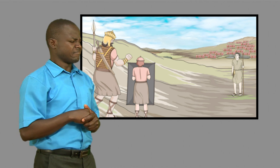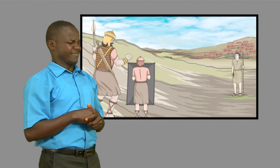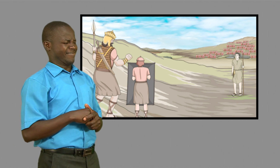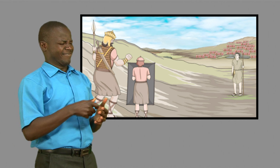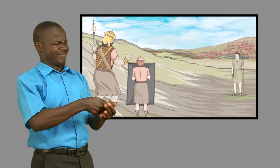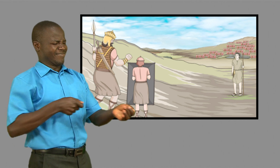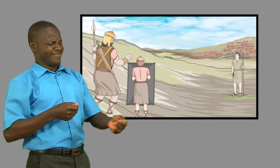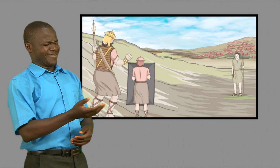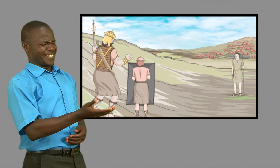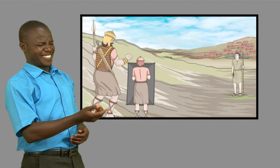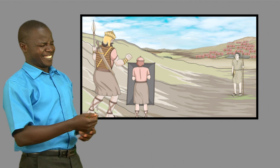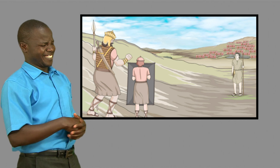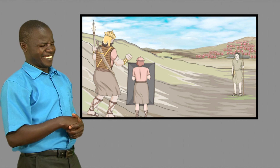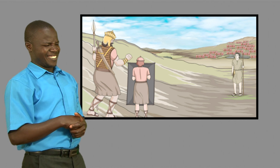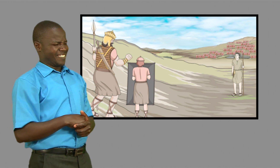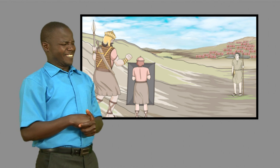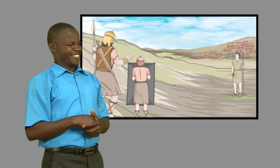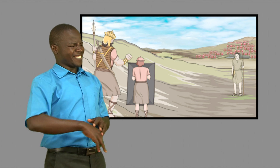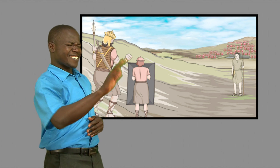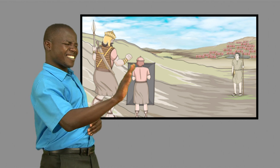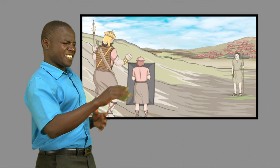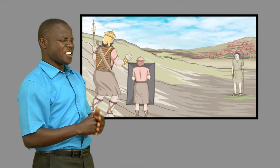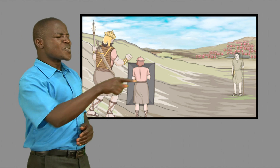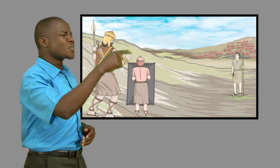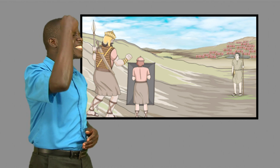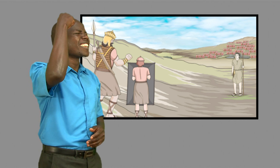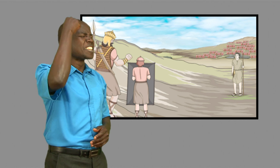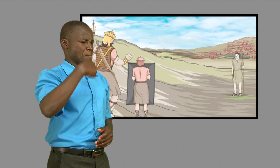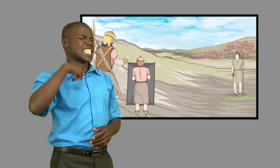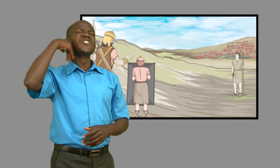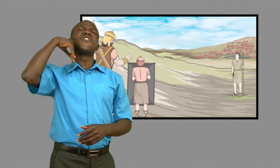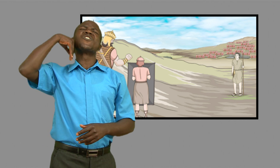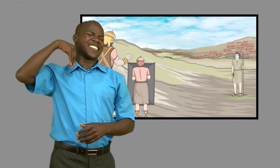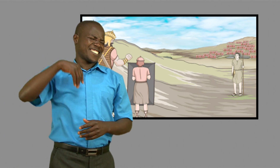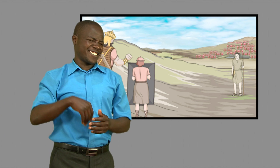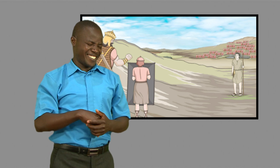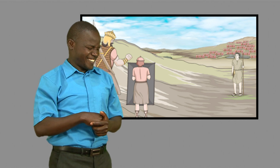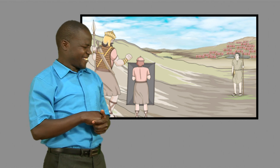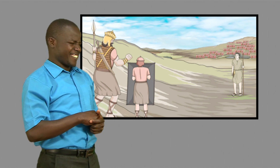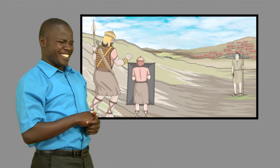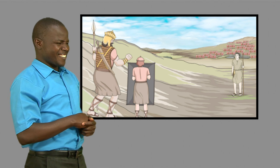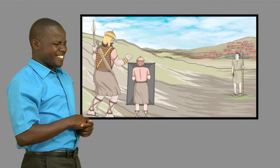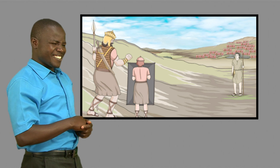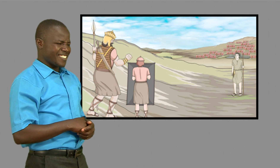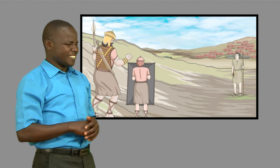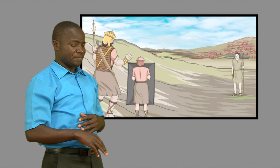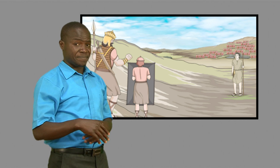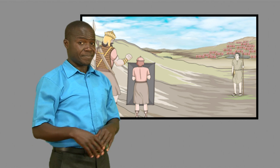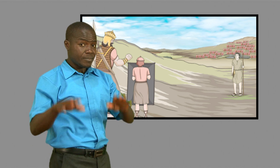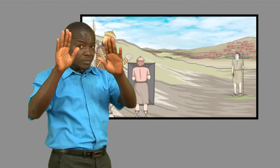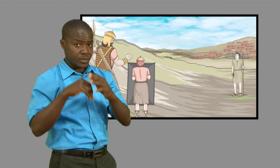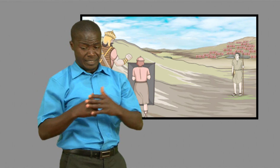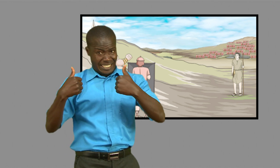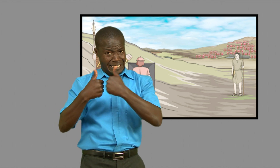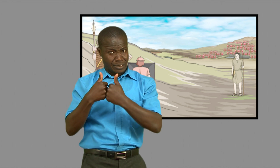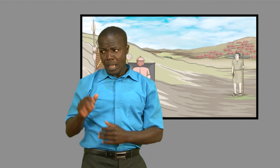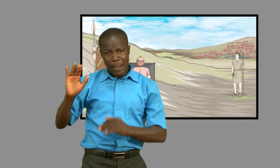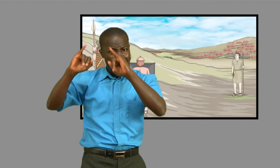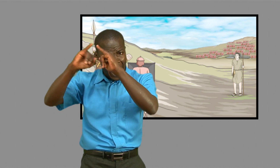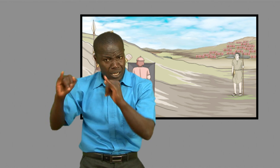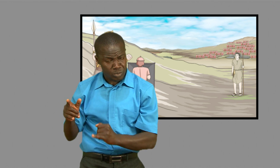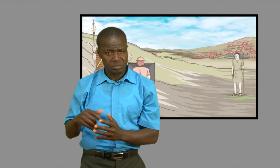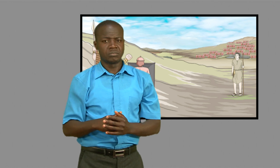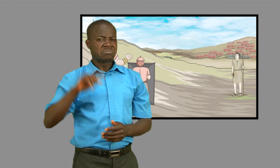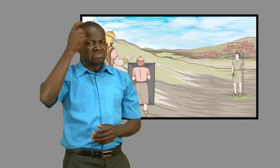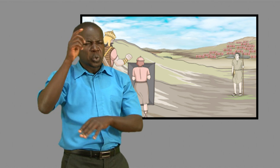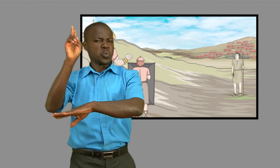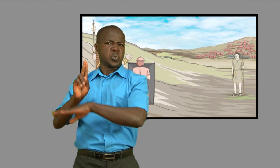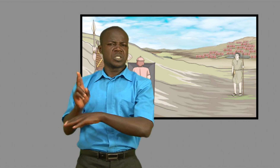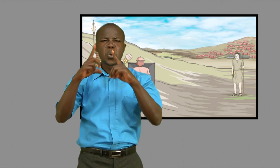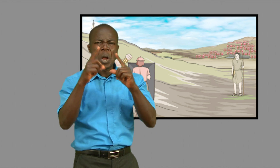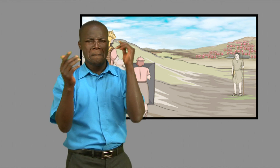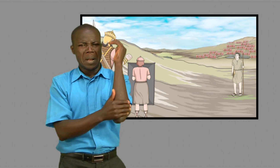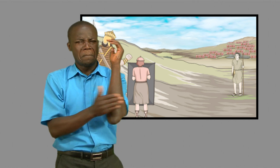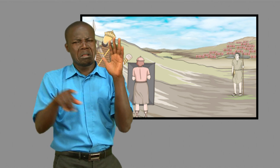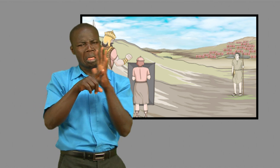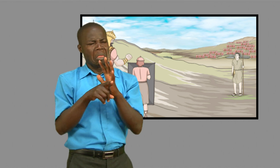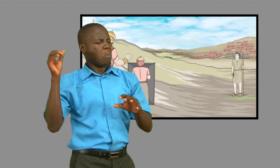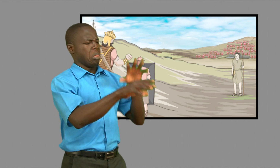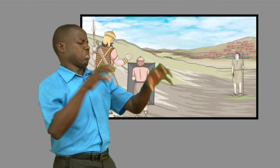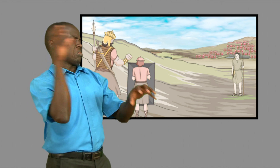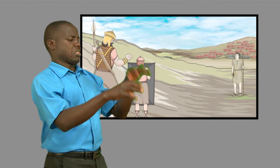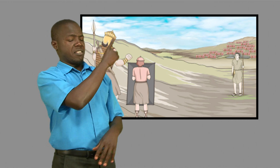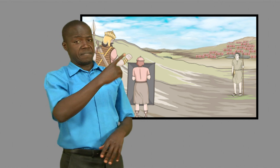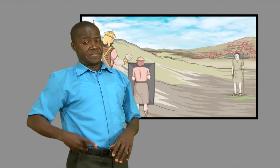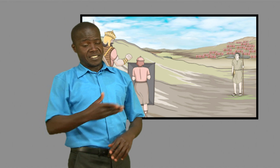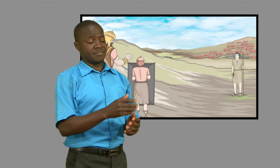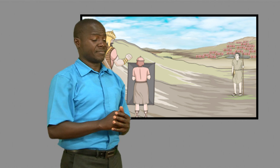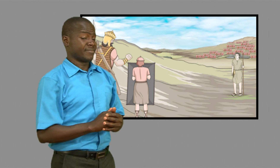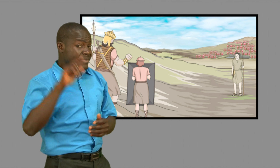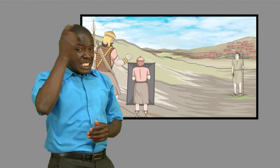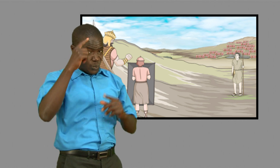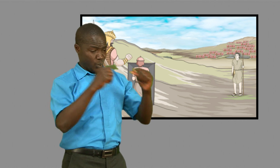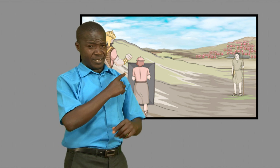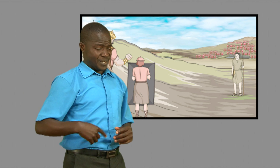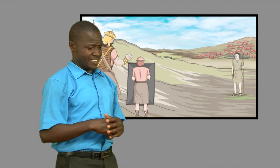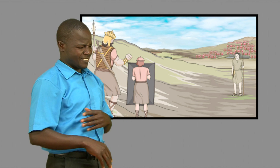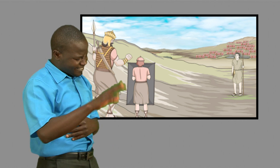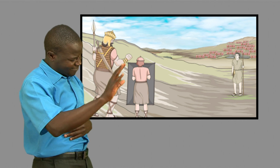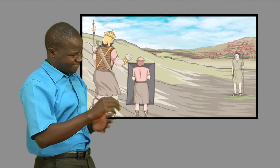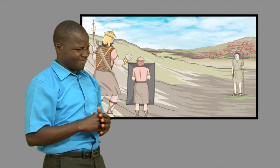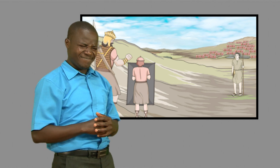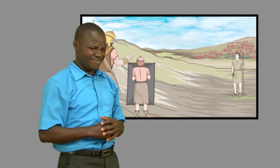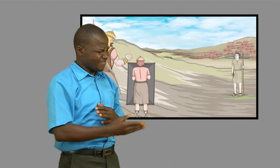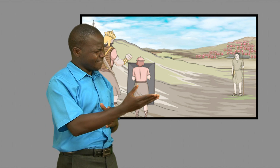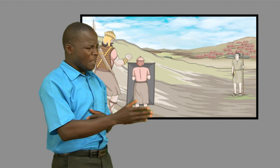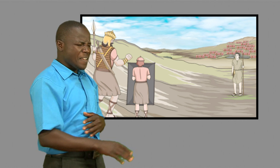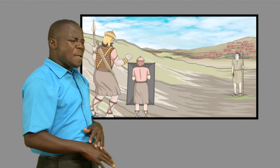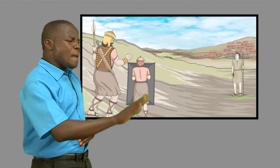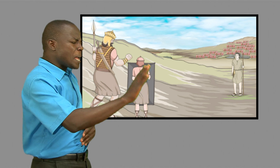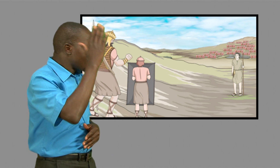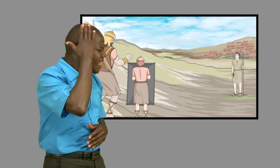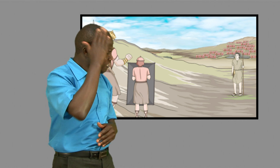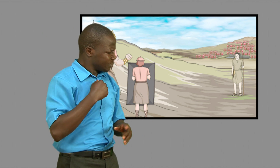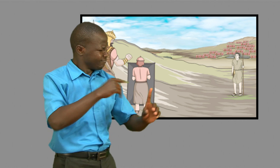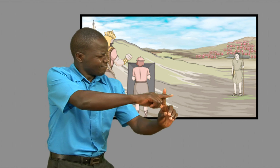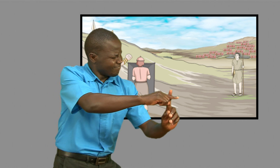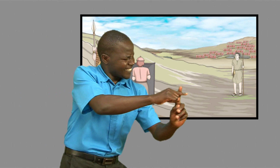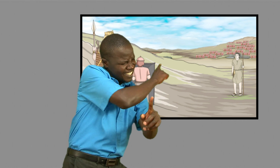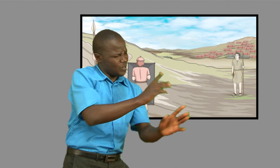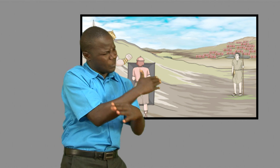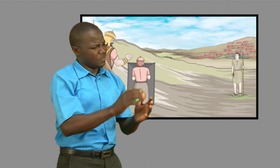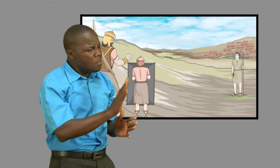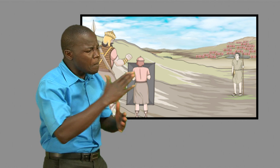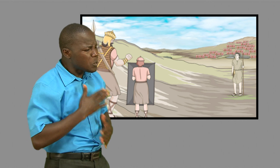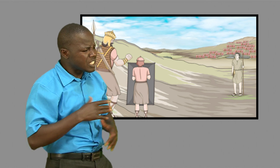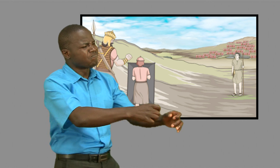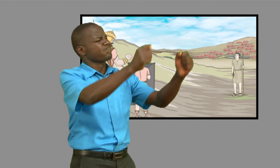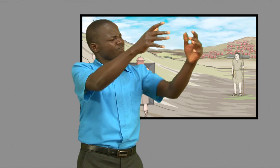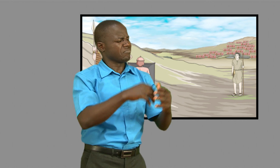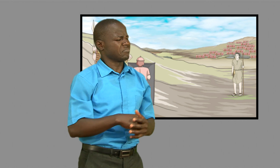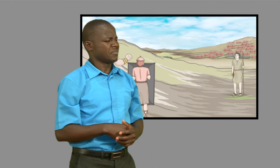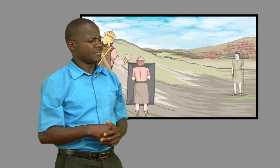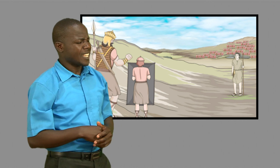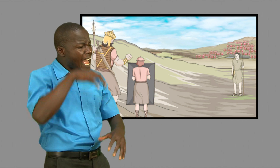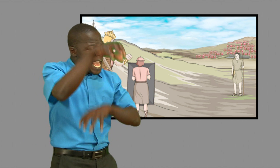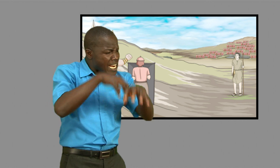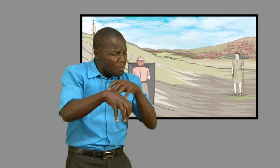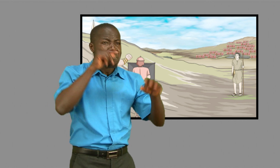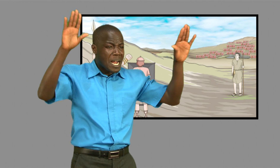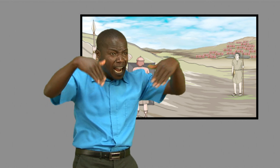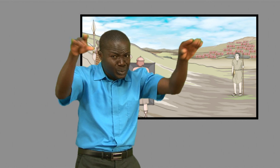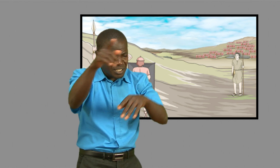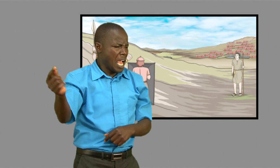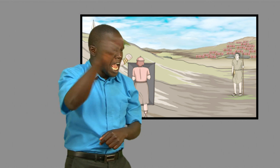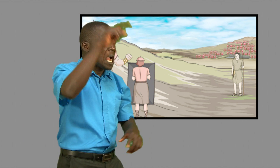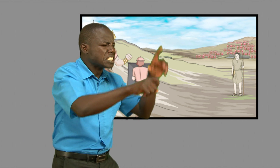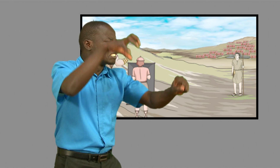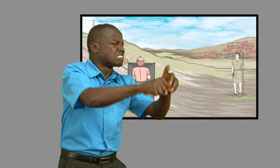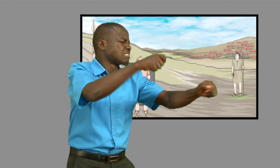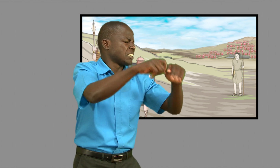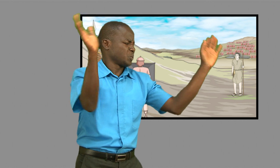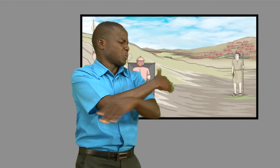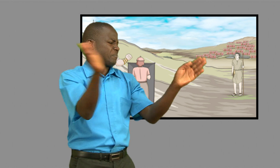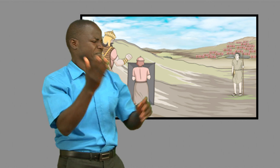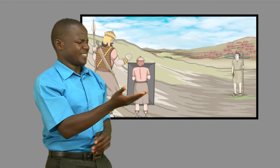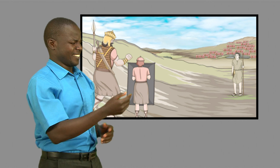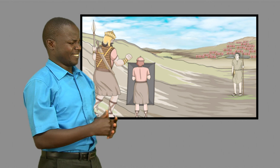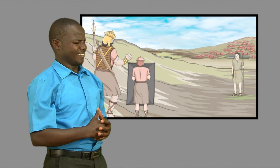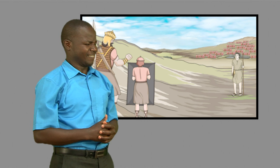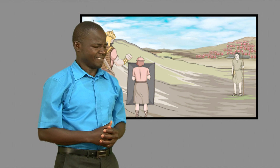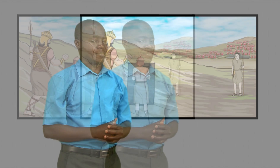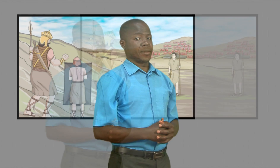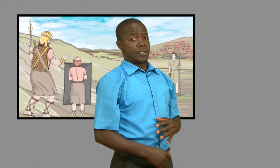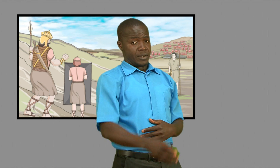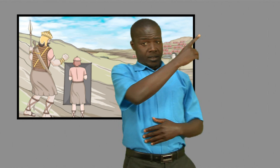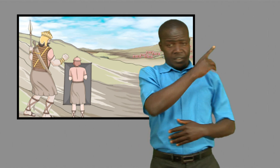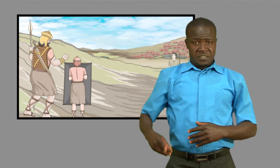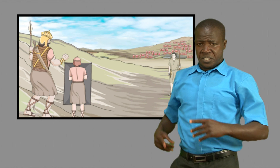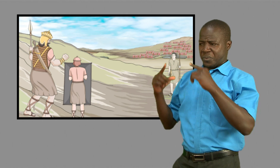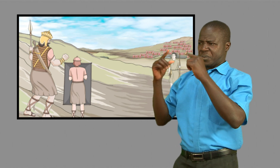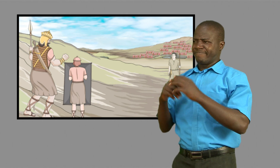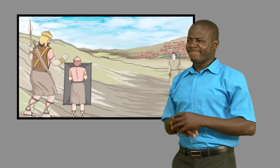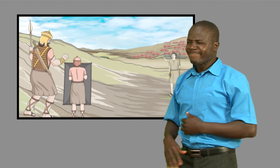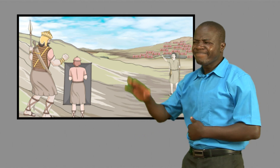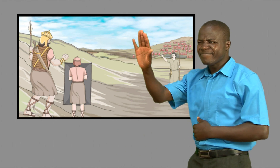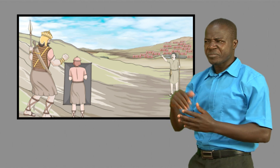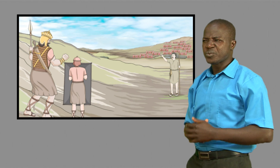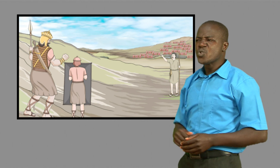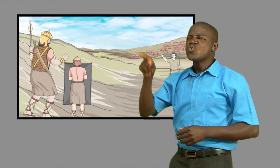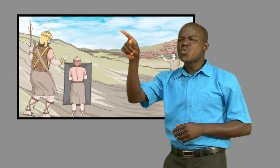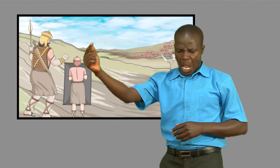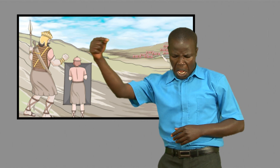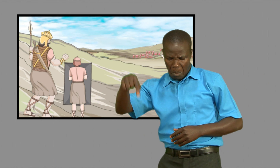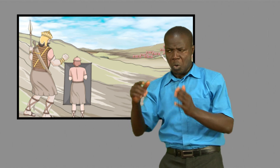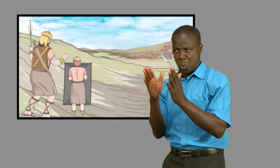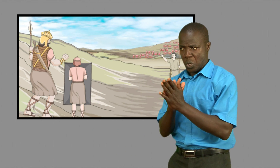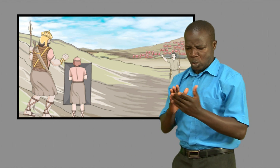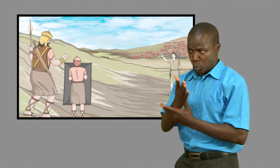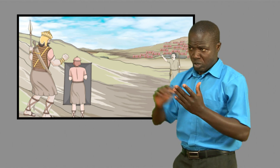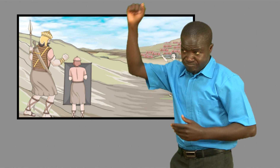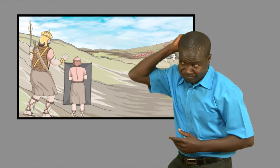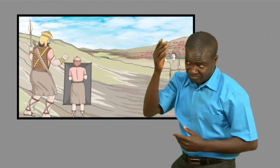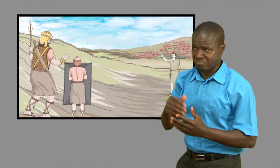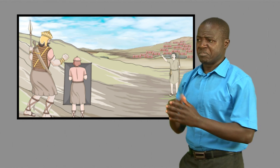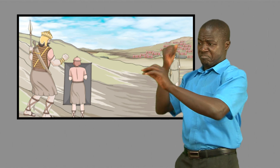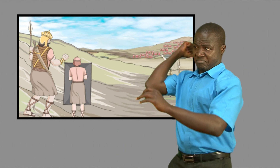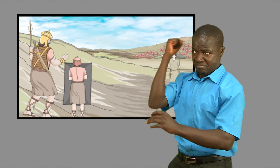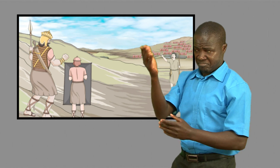But David said to the Philistine, “You come against me with sword and spear and javelin, but I come against you in the name of the LORD of Hosts, the God of the armies of Israel, whom you have defied.